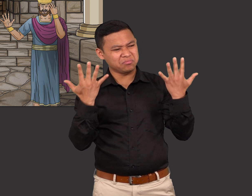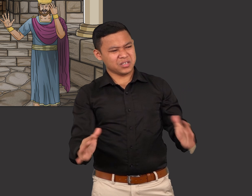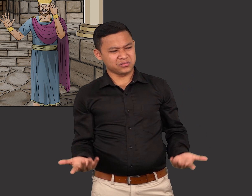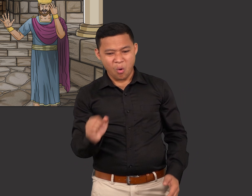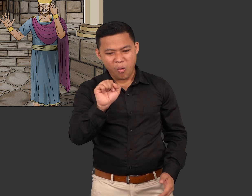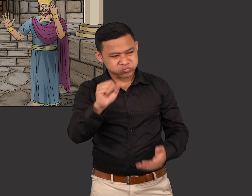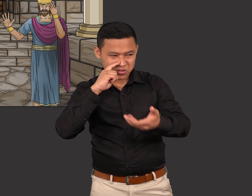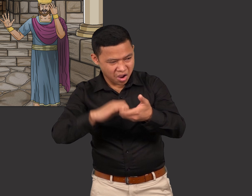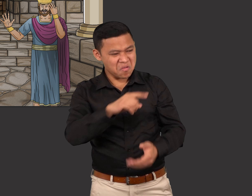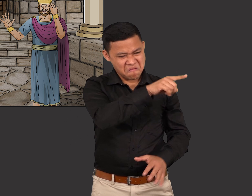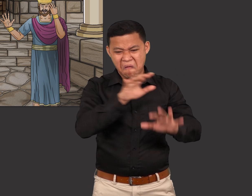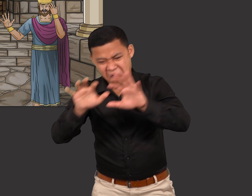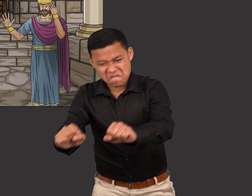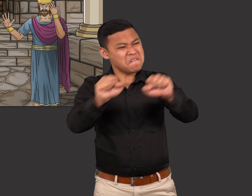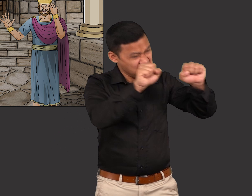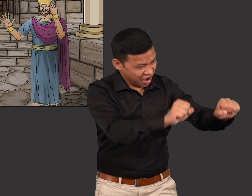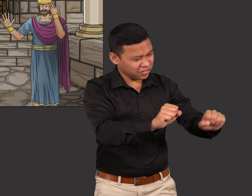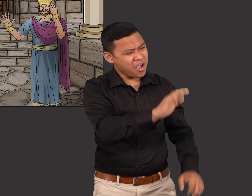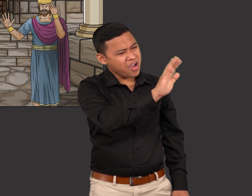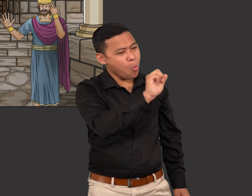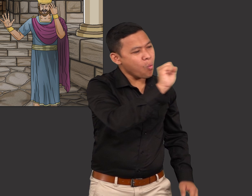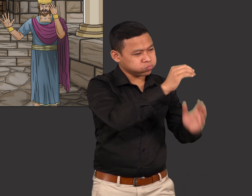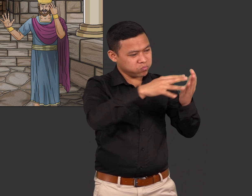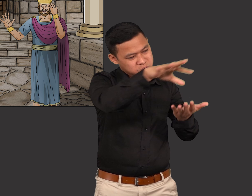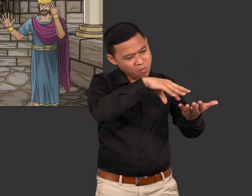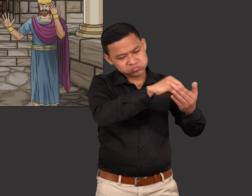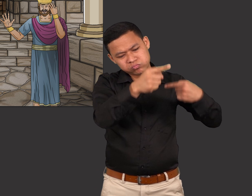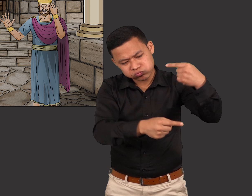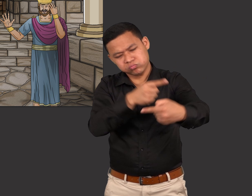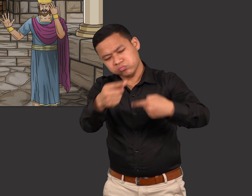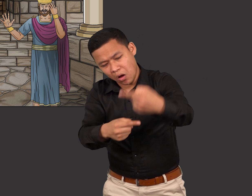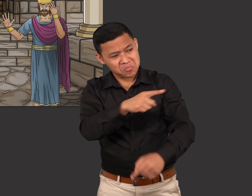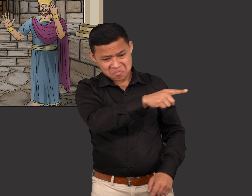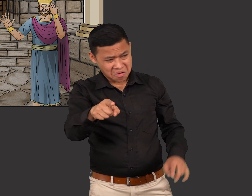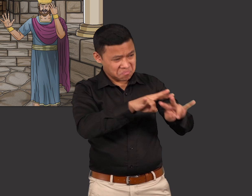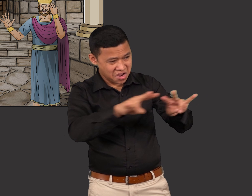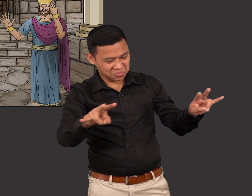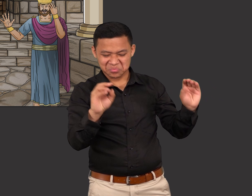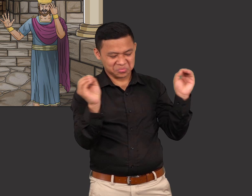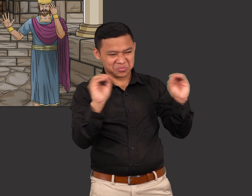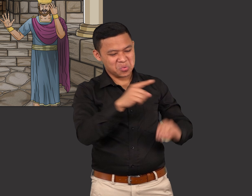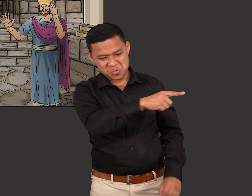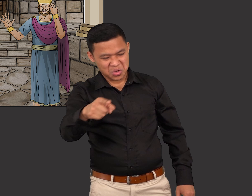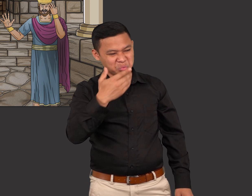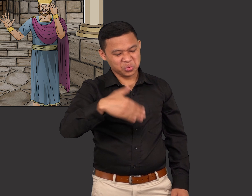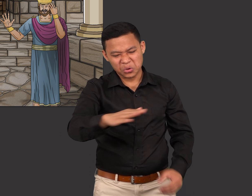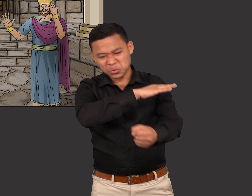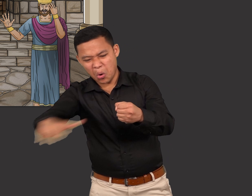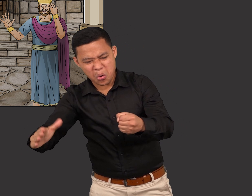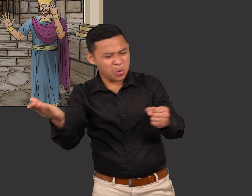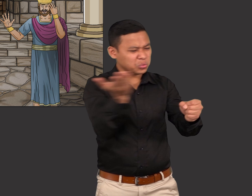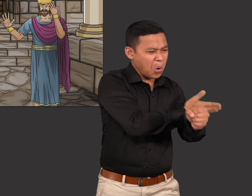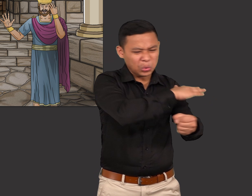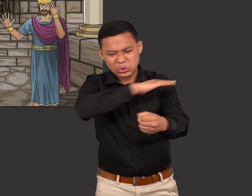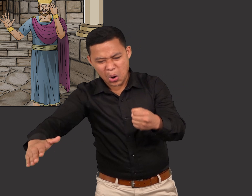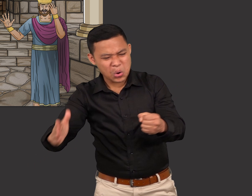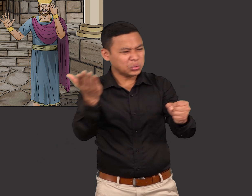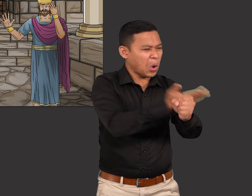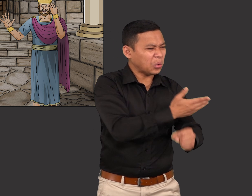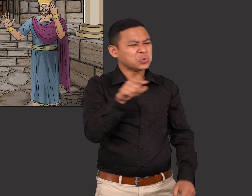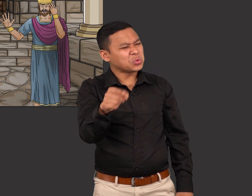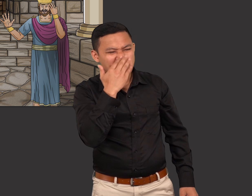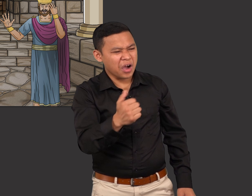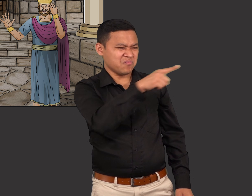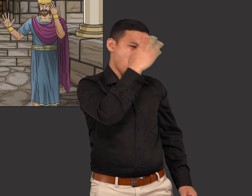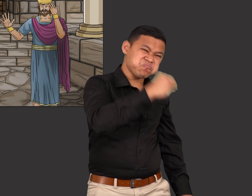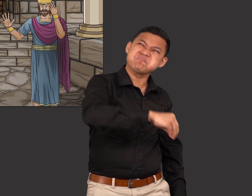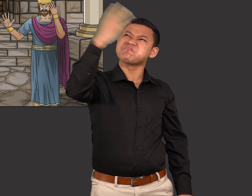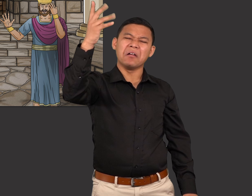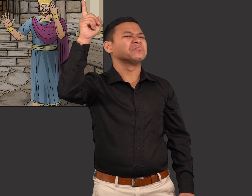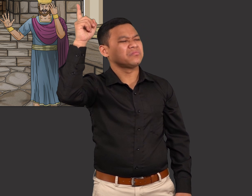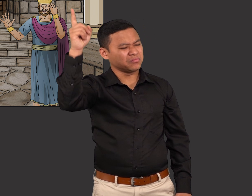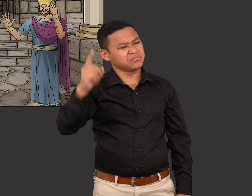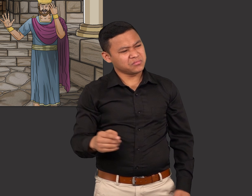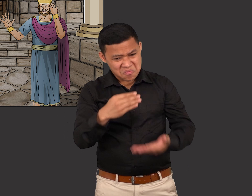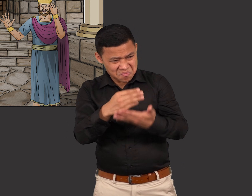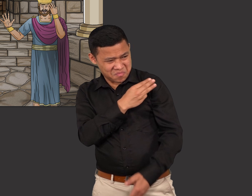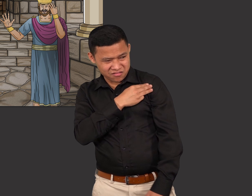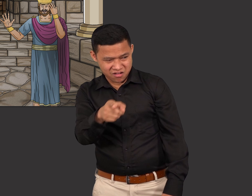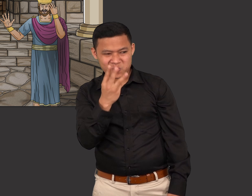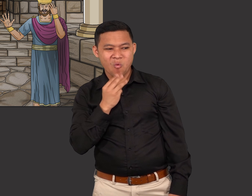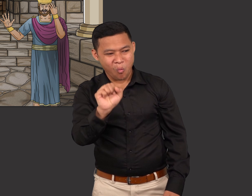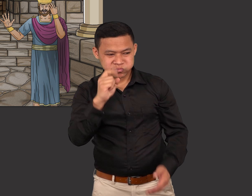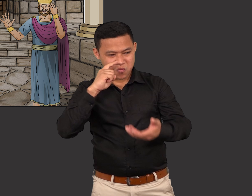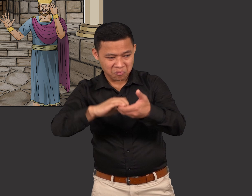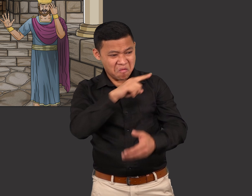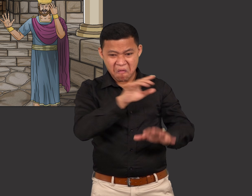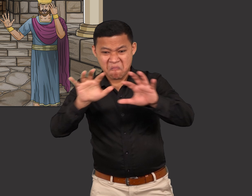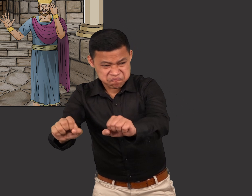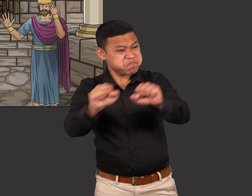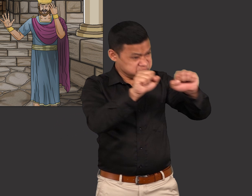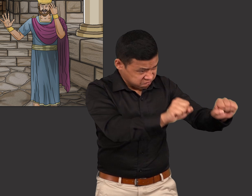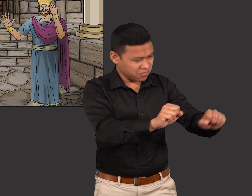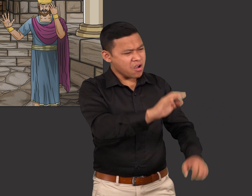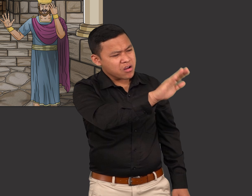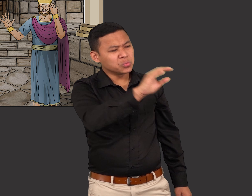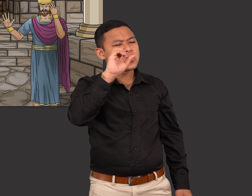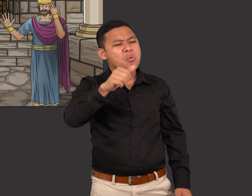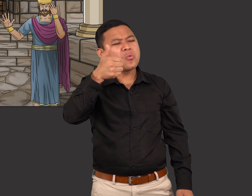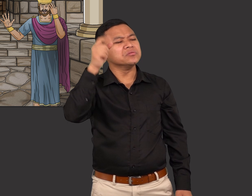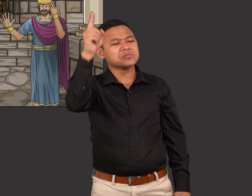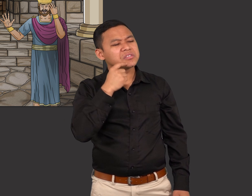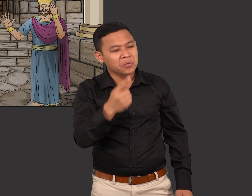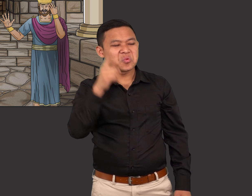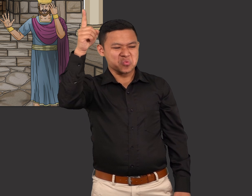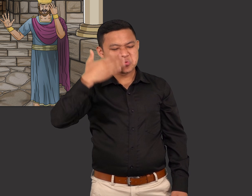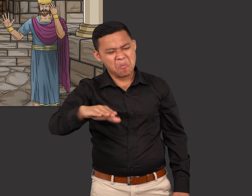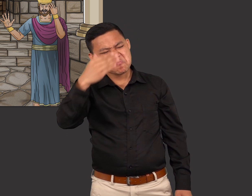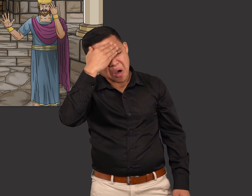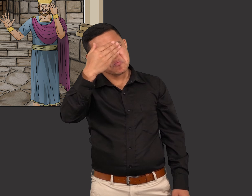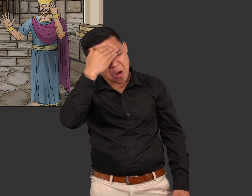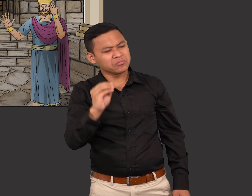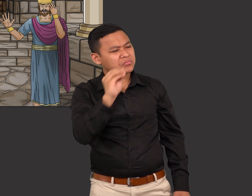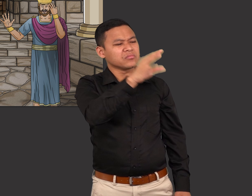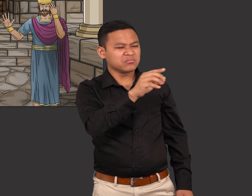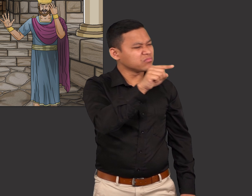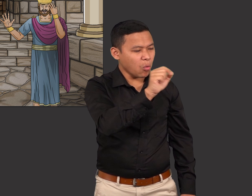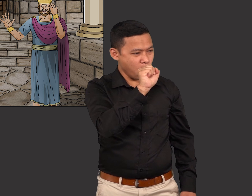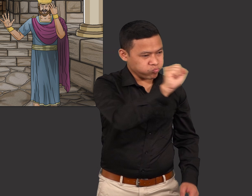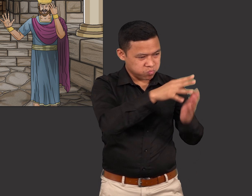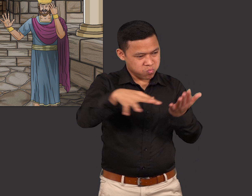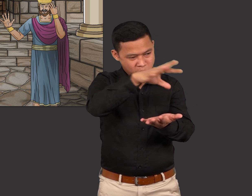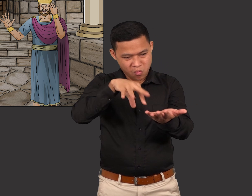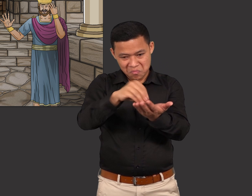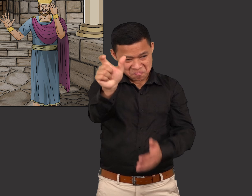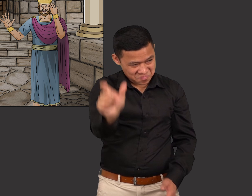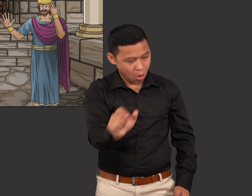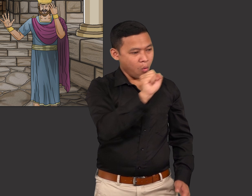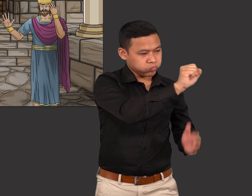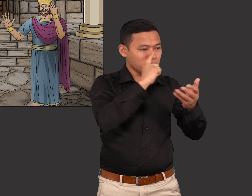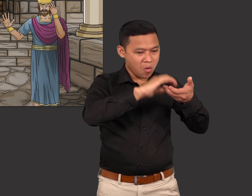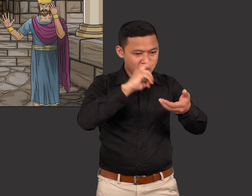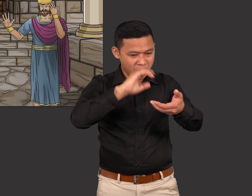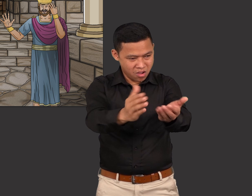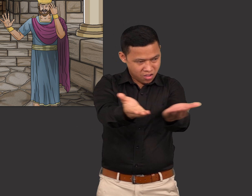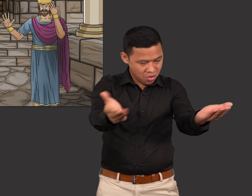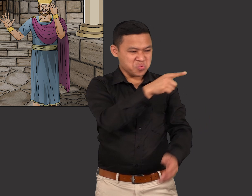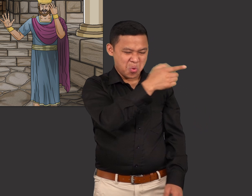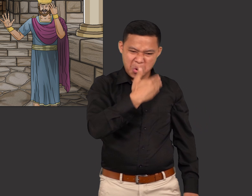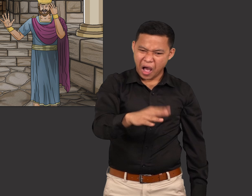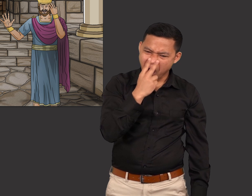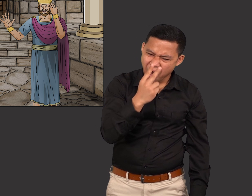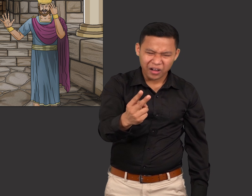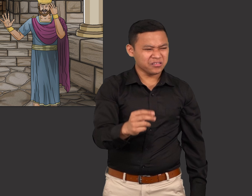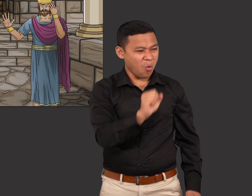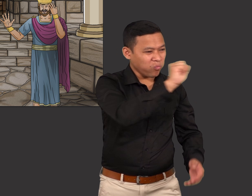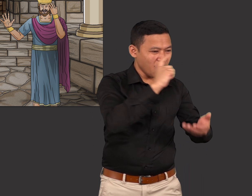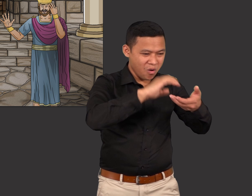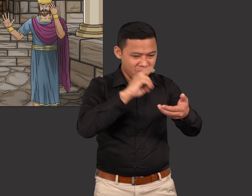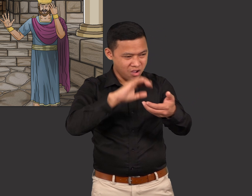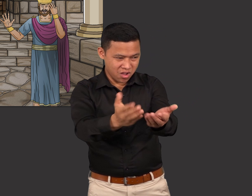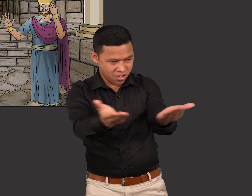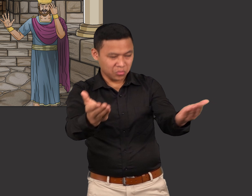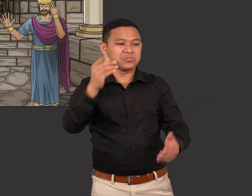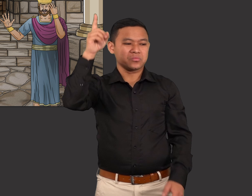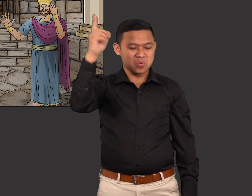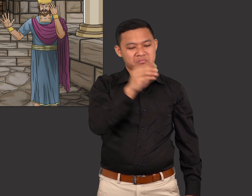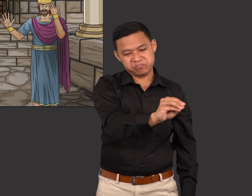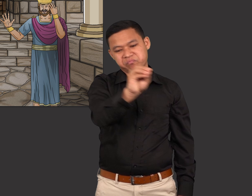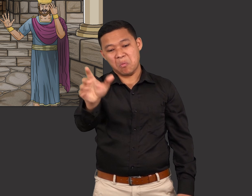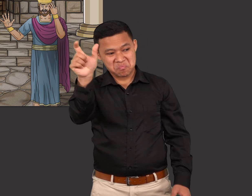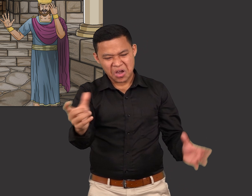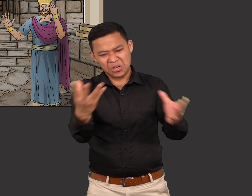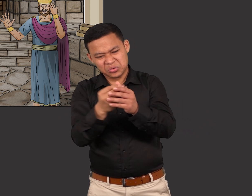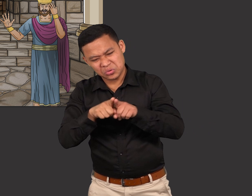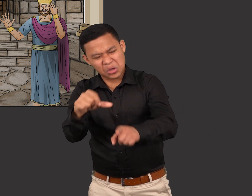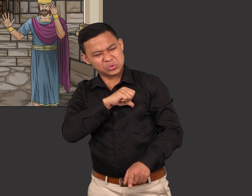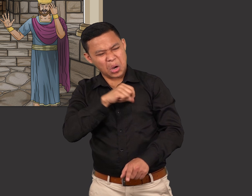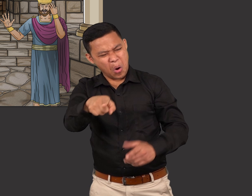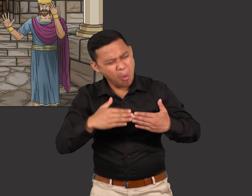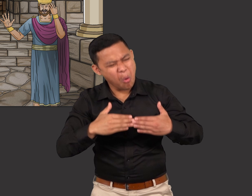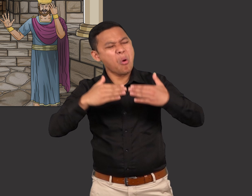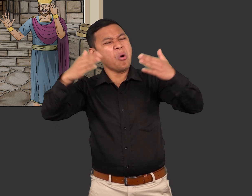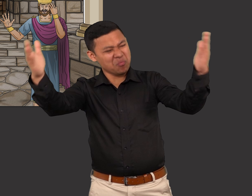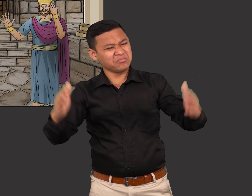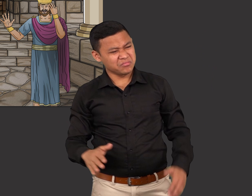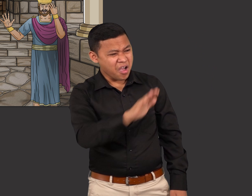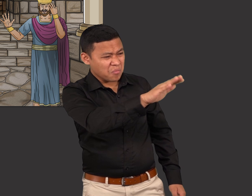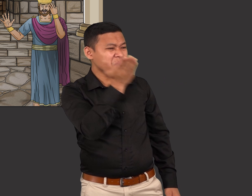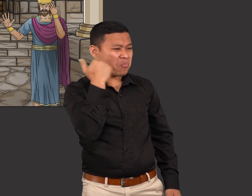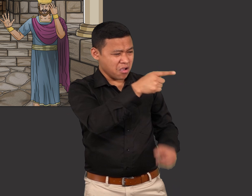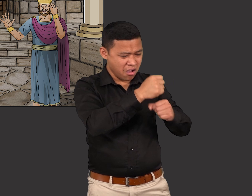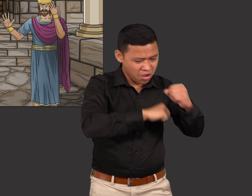Now, therefore, the sword will never depart from your house, because you have despised Me and have taken the wife of Uriah the Hittite to be your own.’ This is what the LORD says: ‘I will raise up adversity against you from your own house.